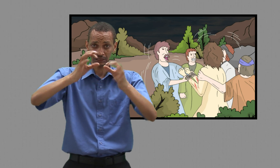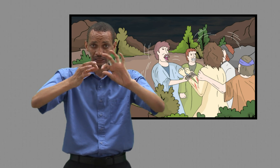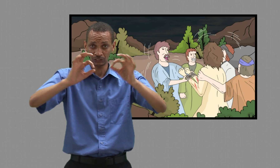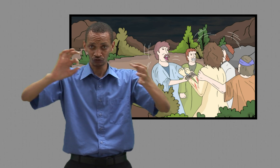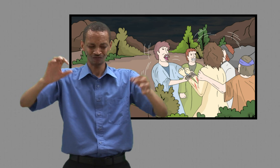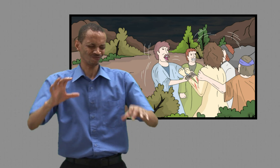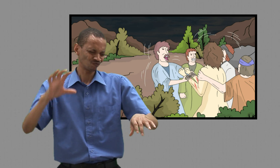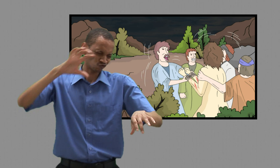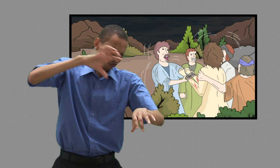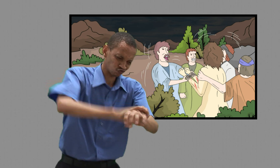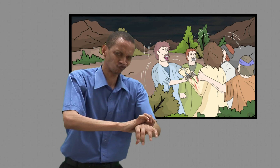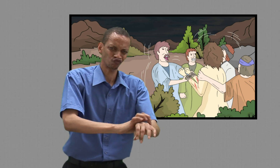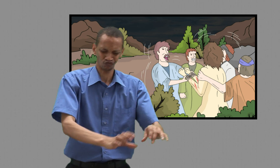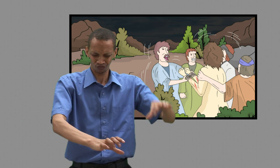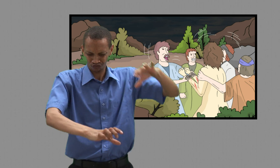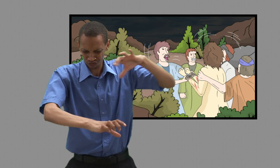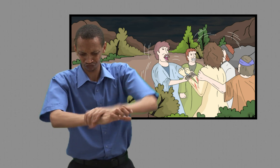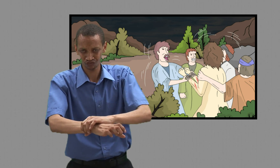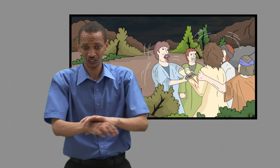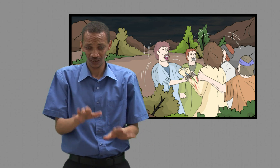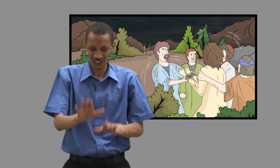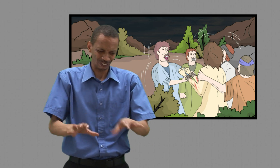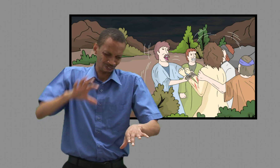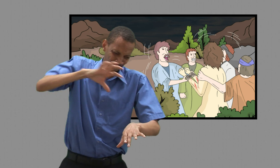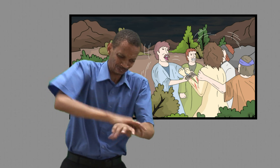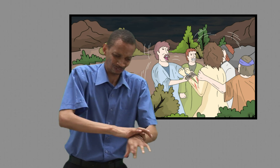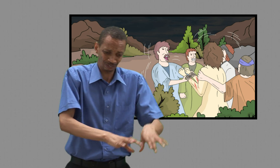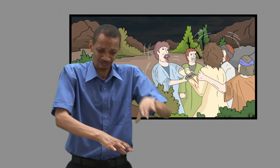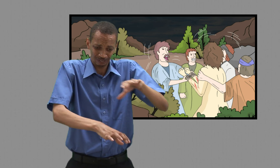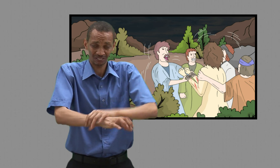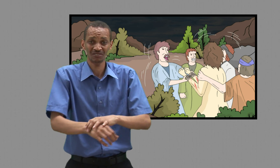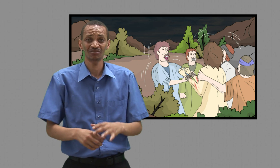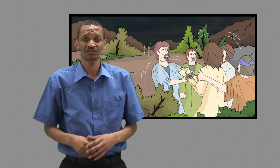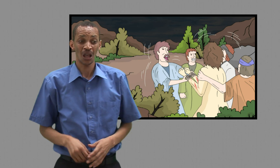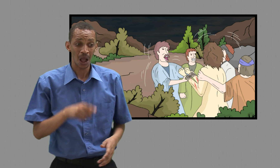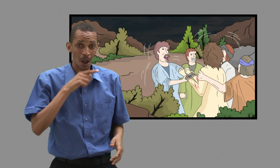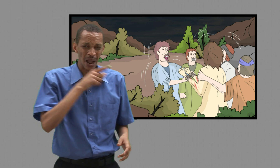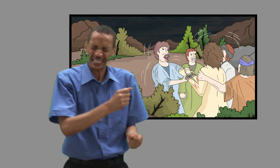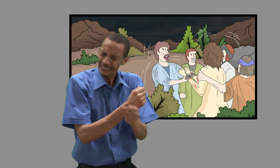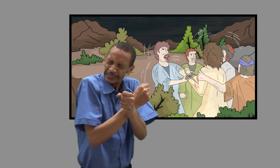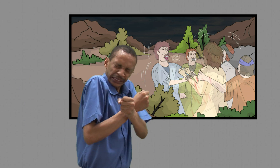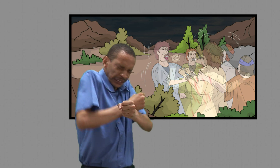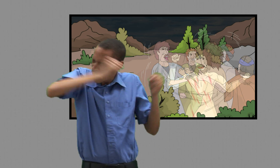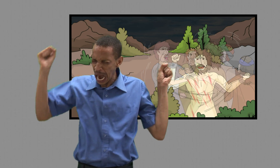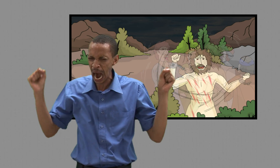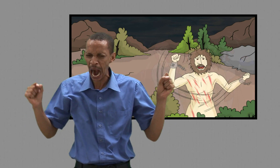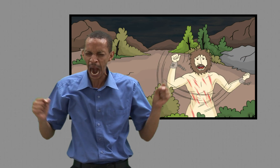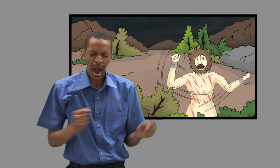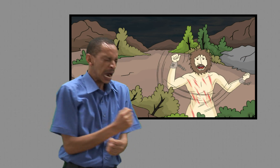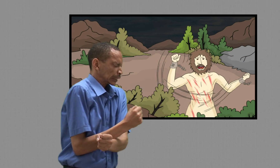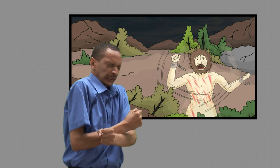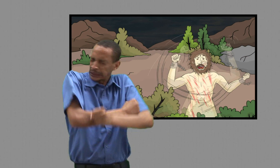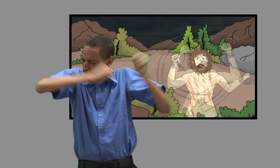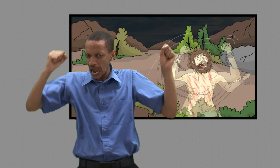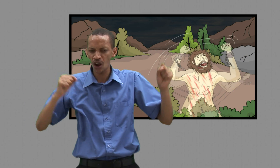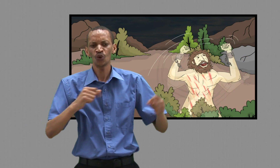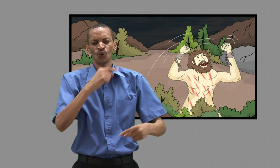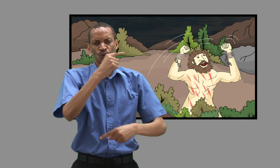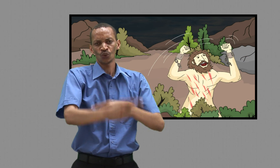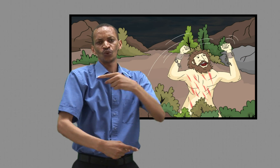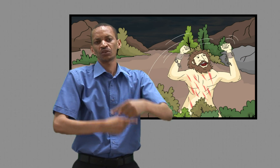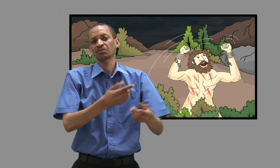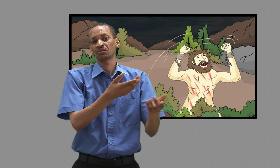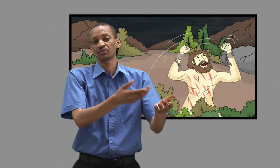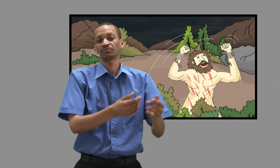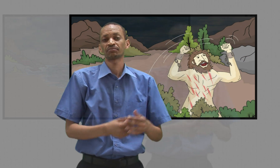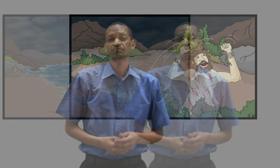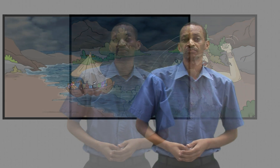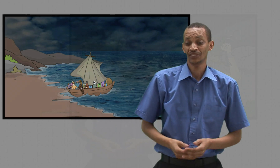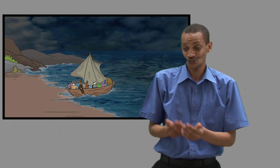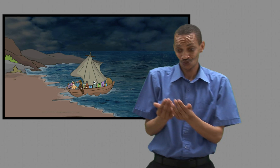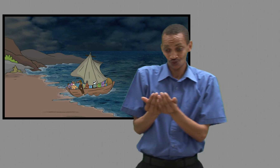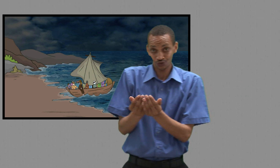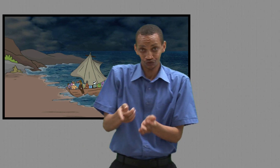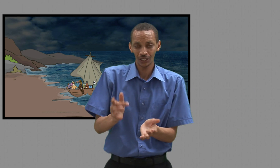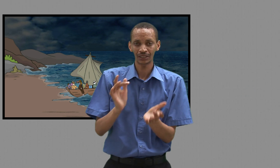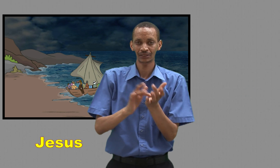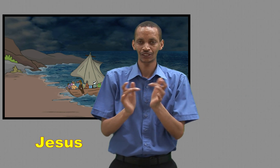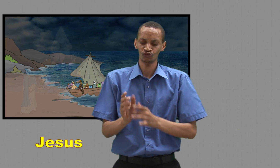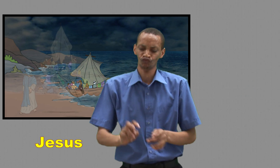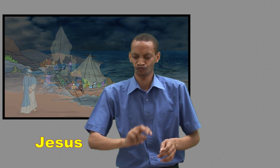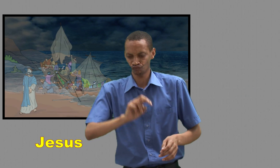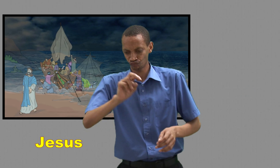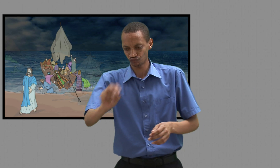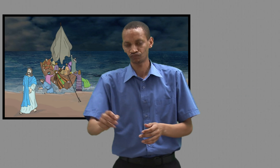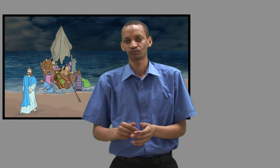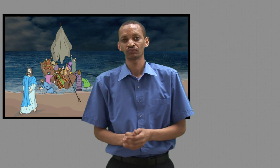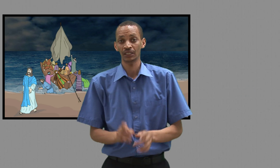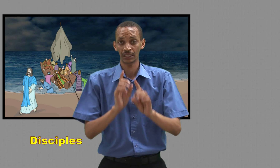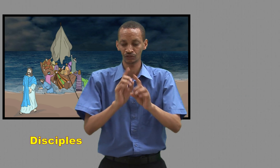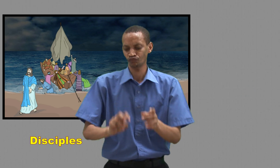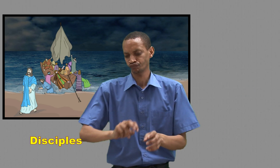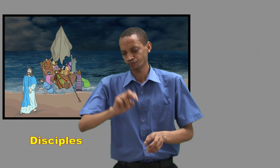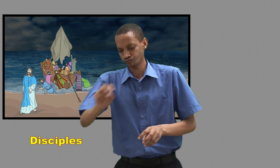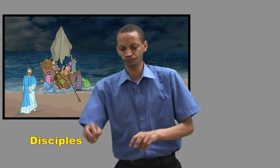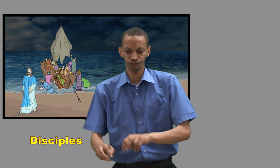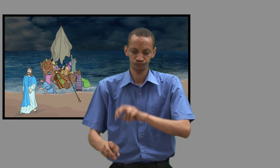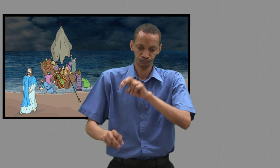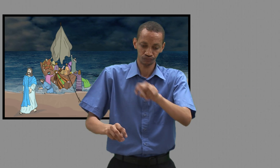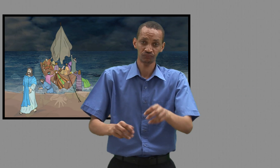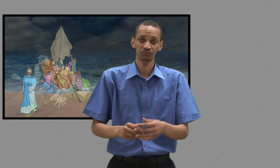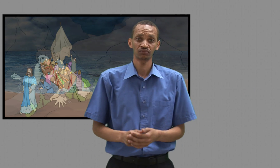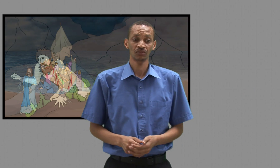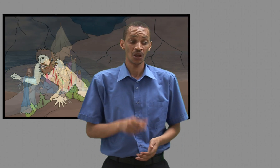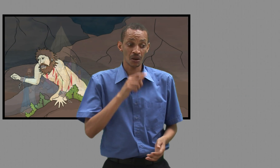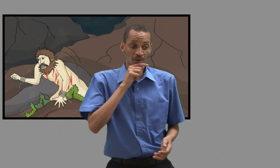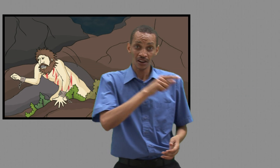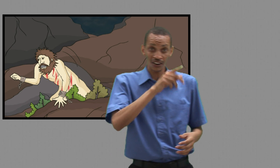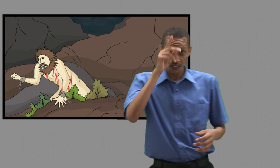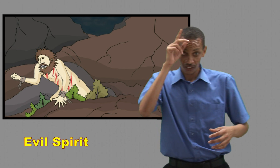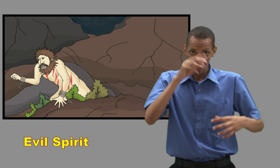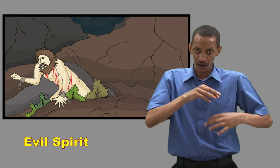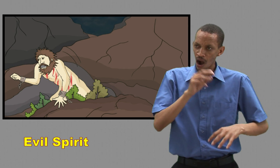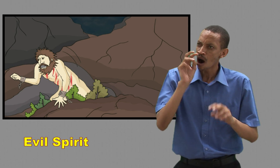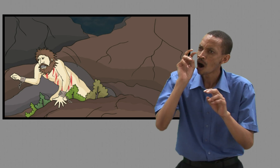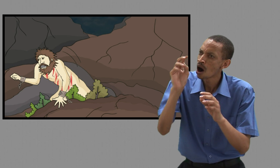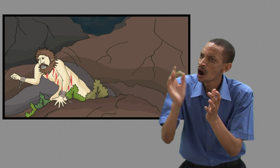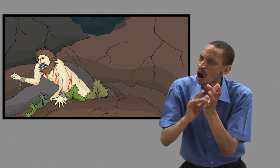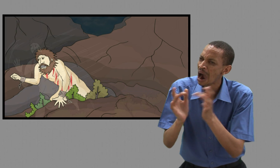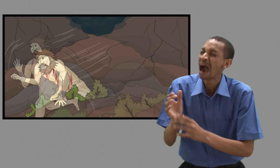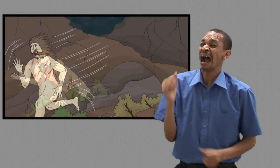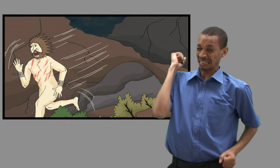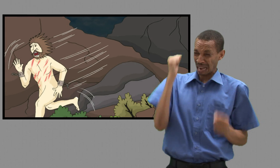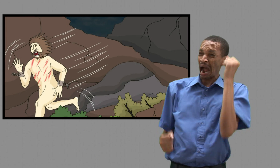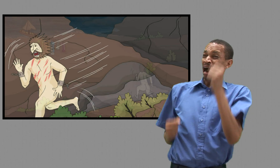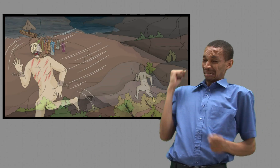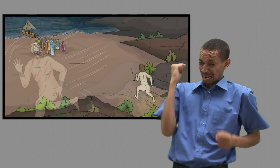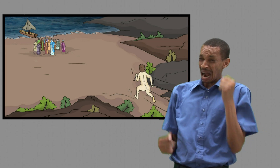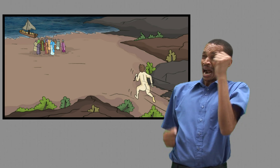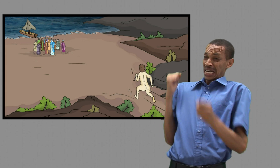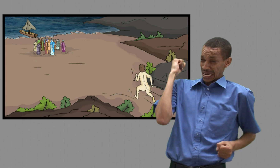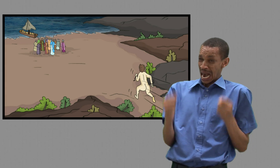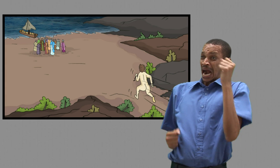Night and day in the tombs and in the mountains he kept crying out and cutting himself with stones.